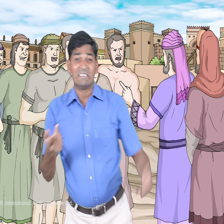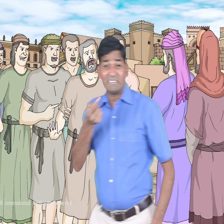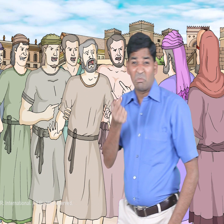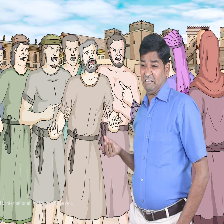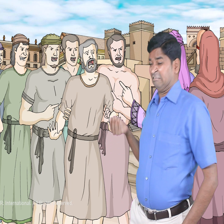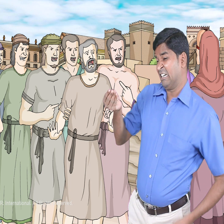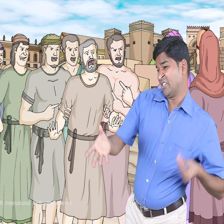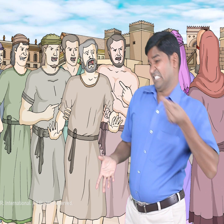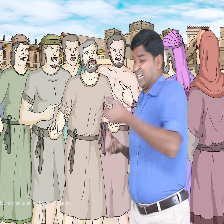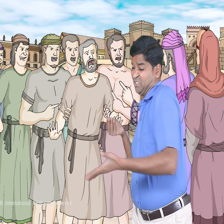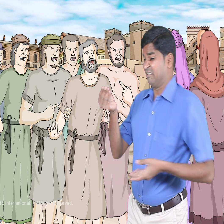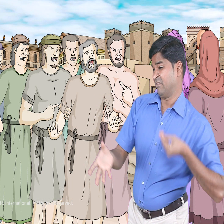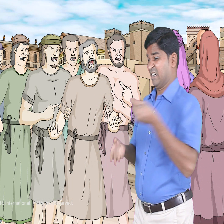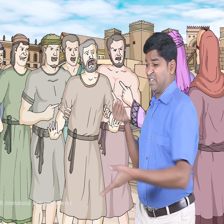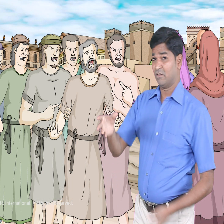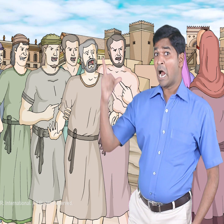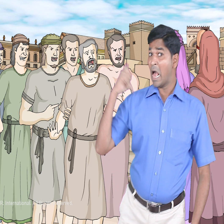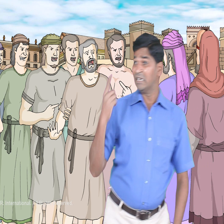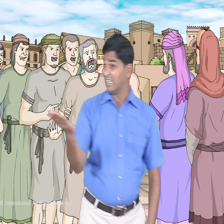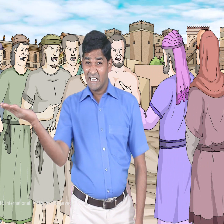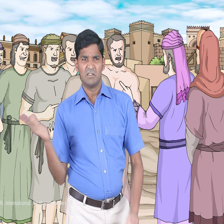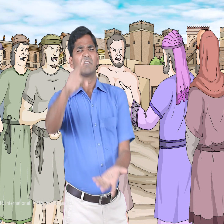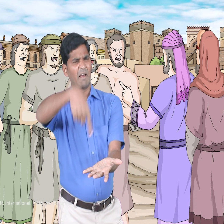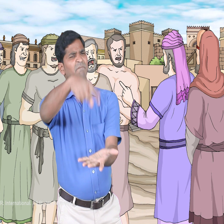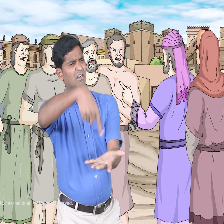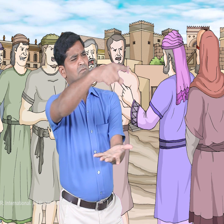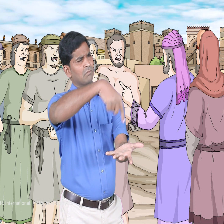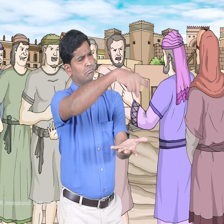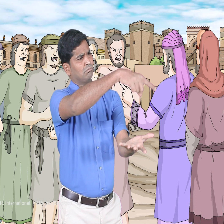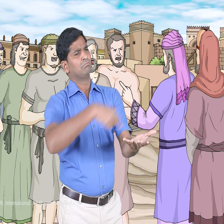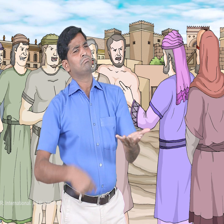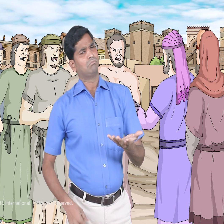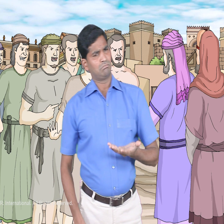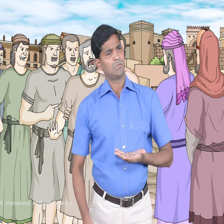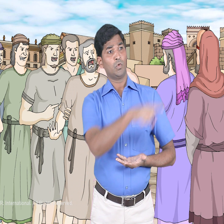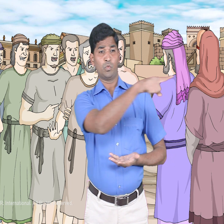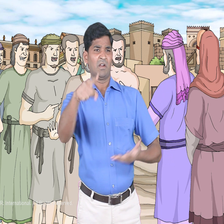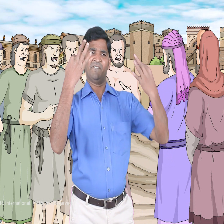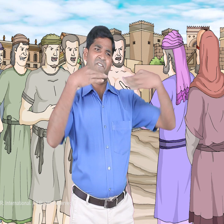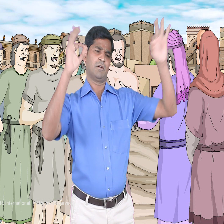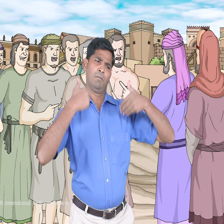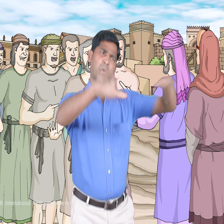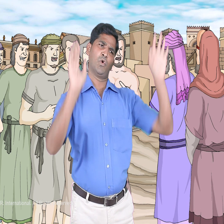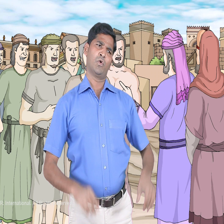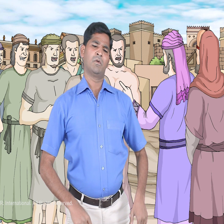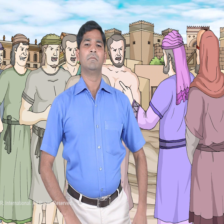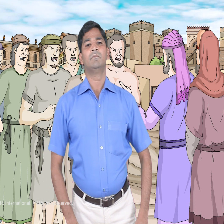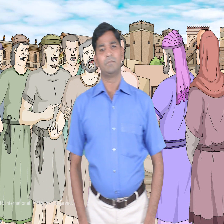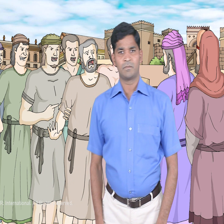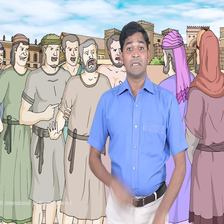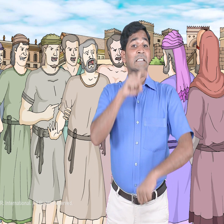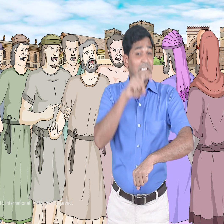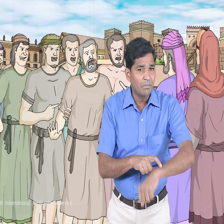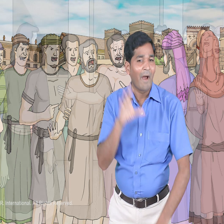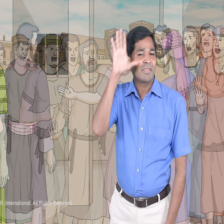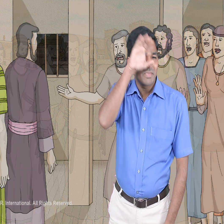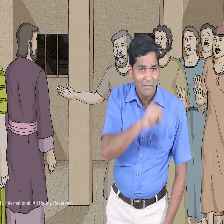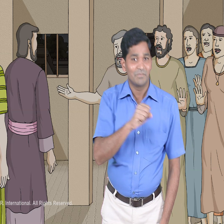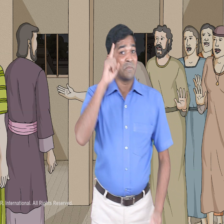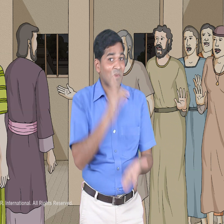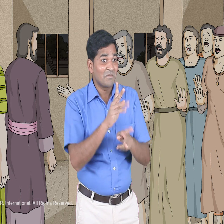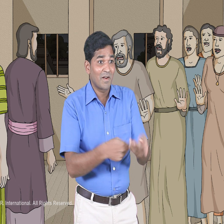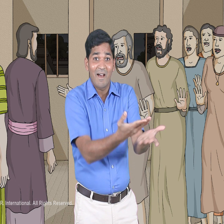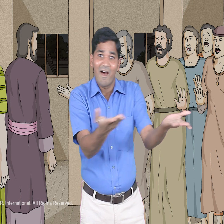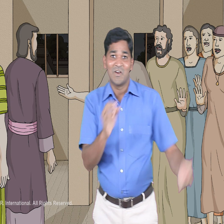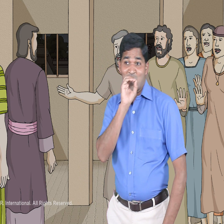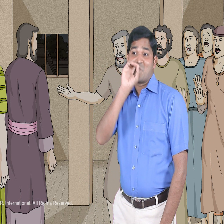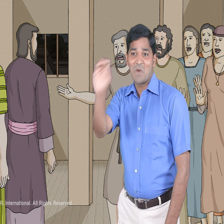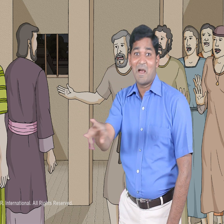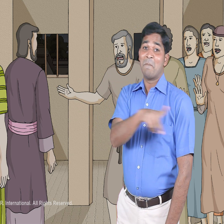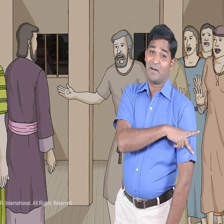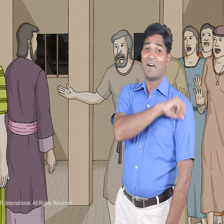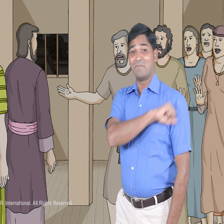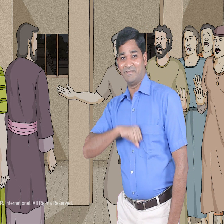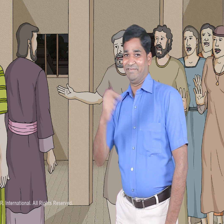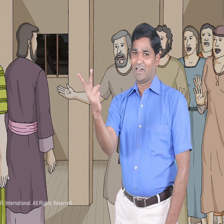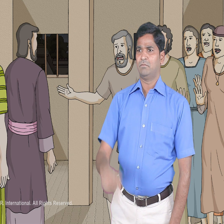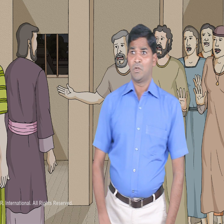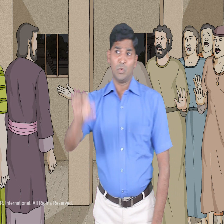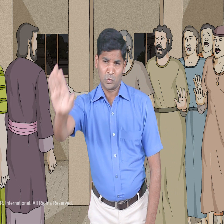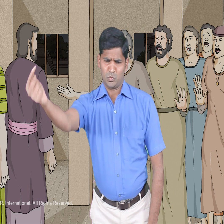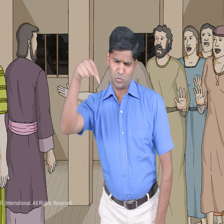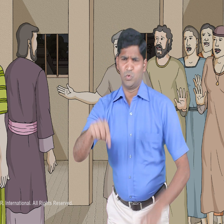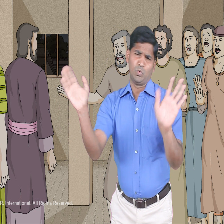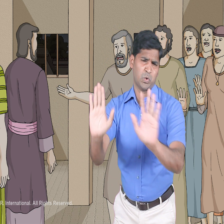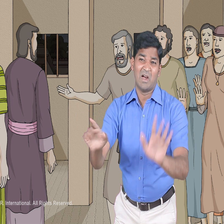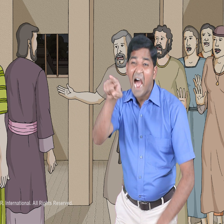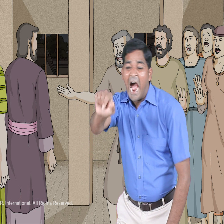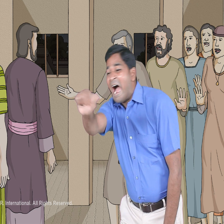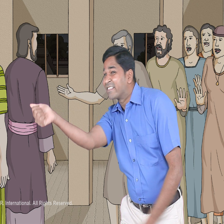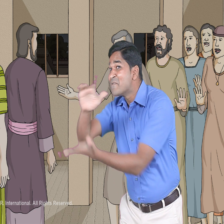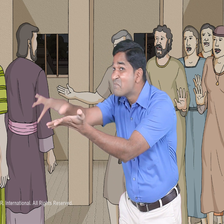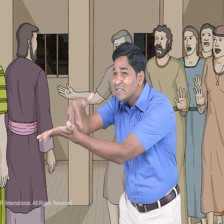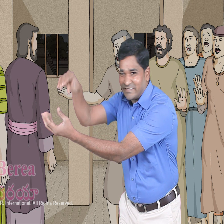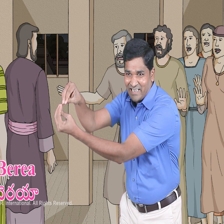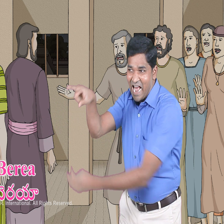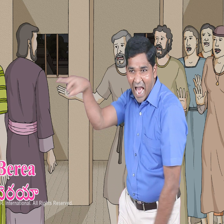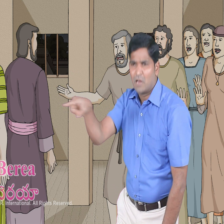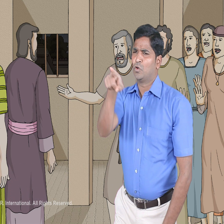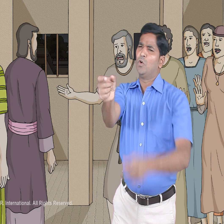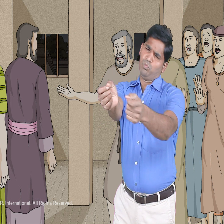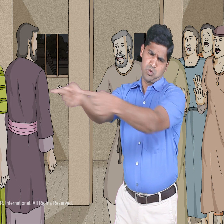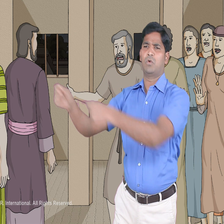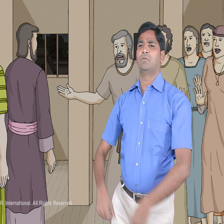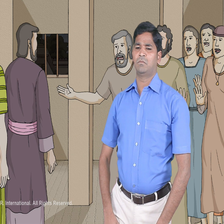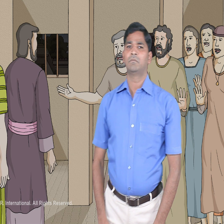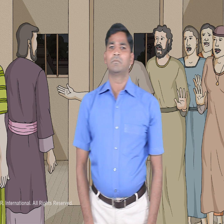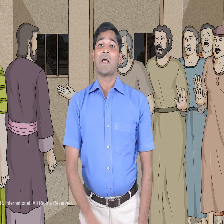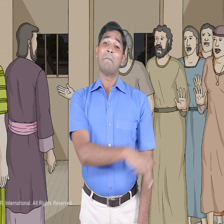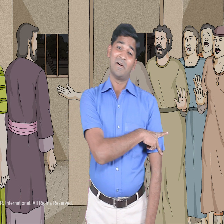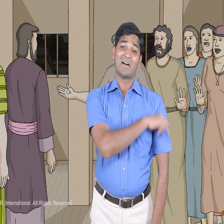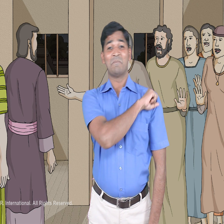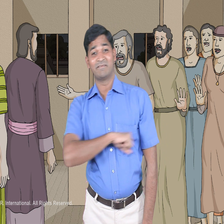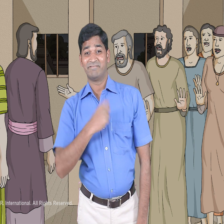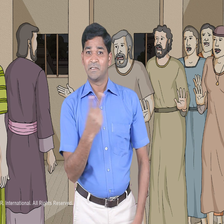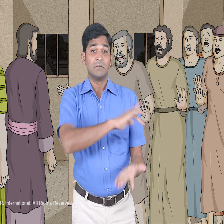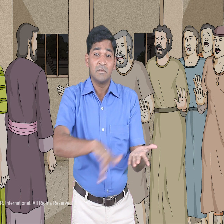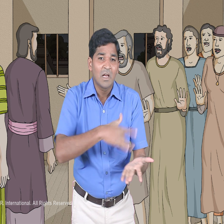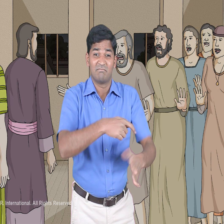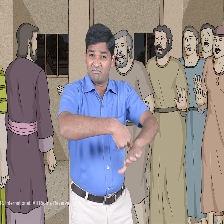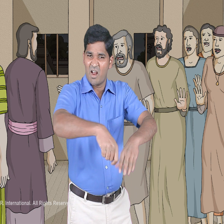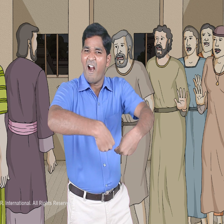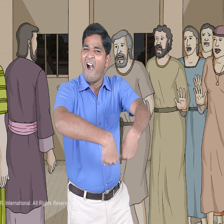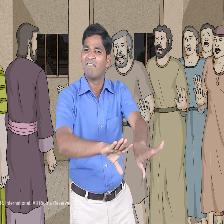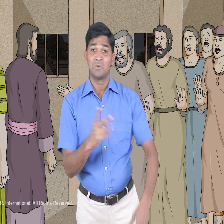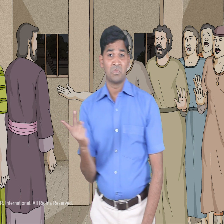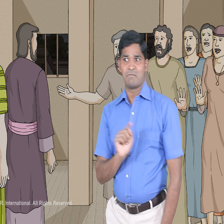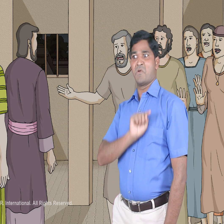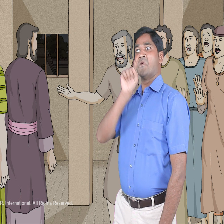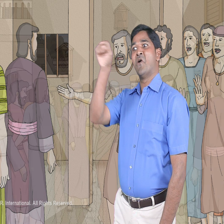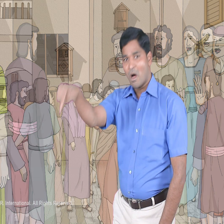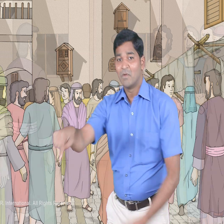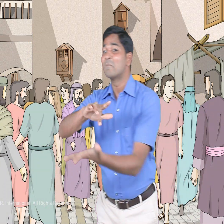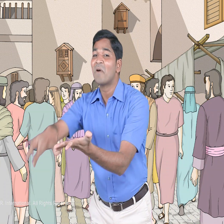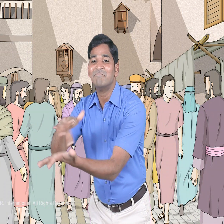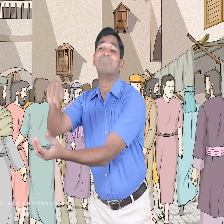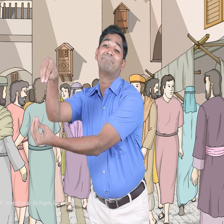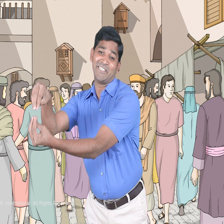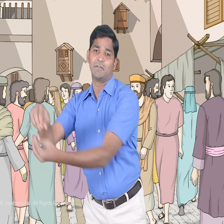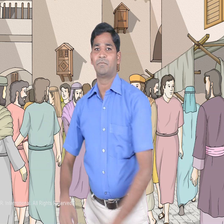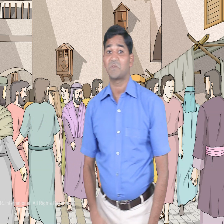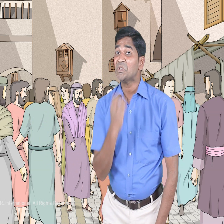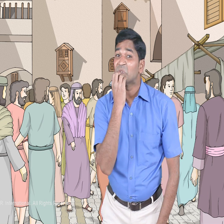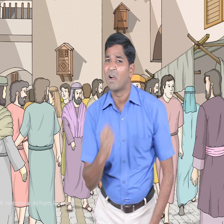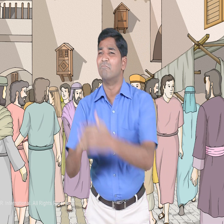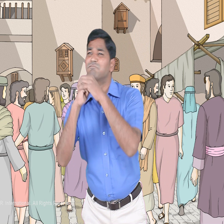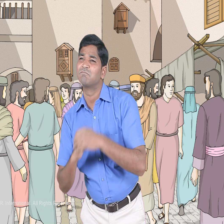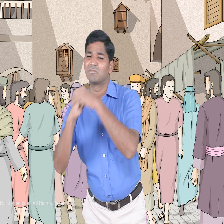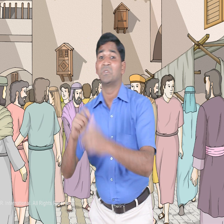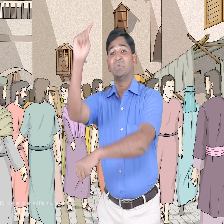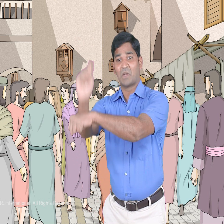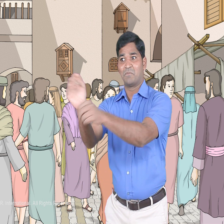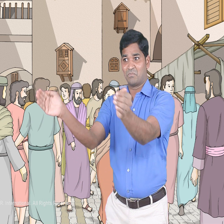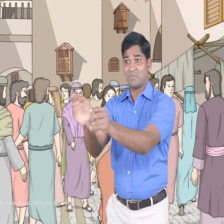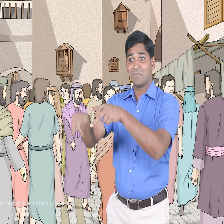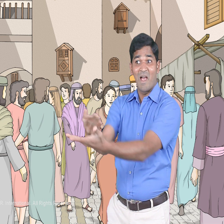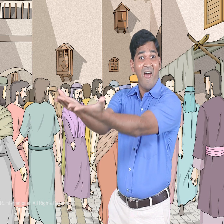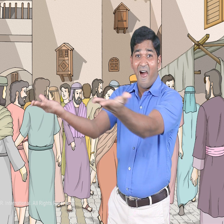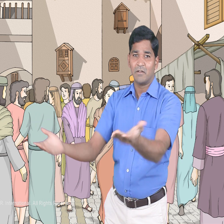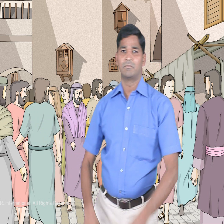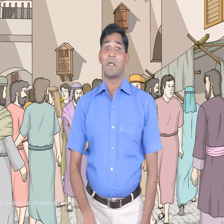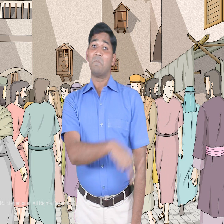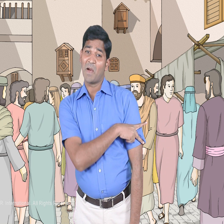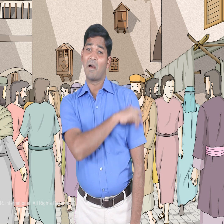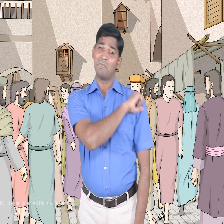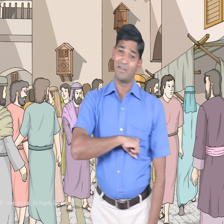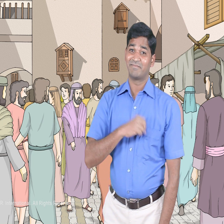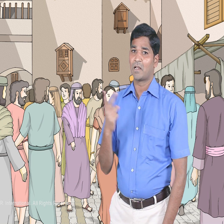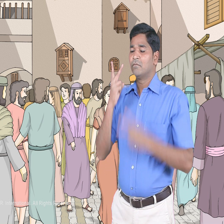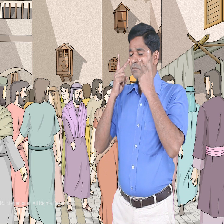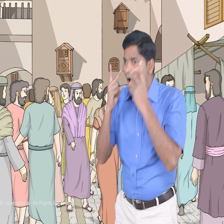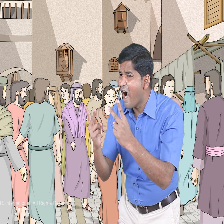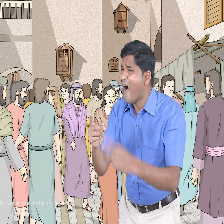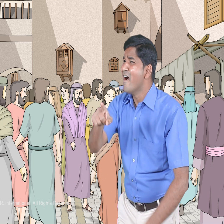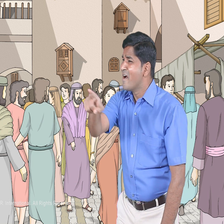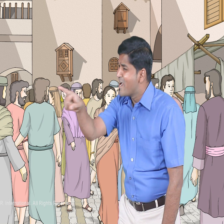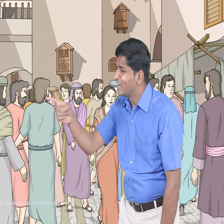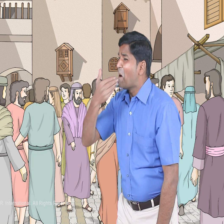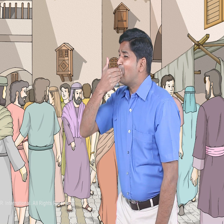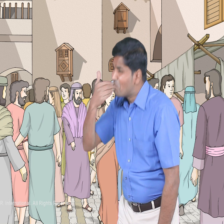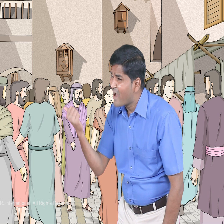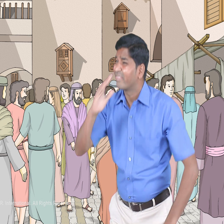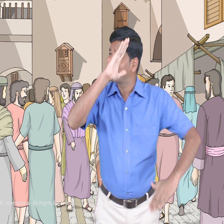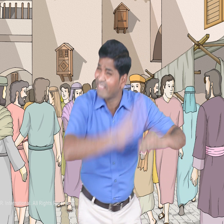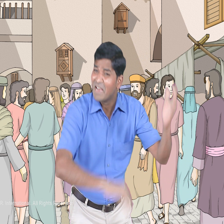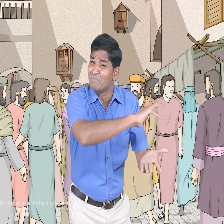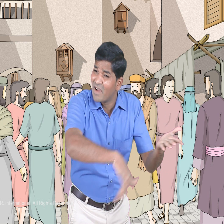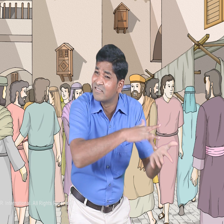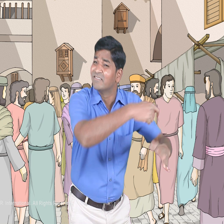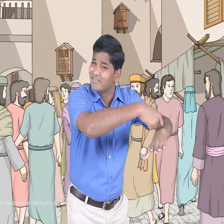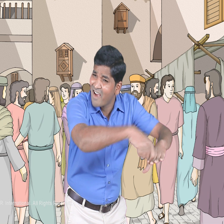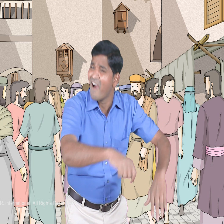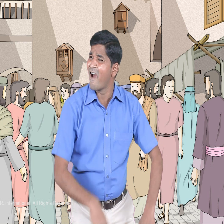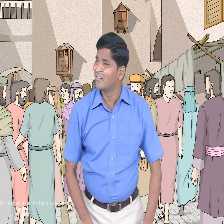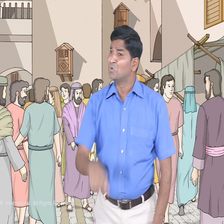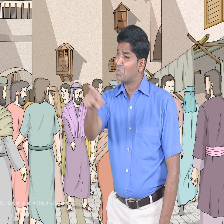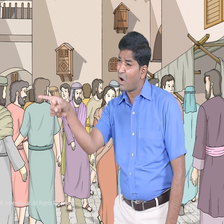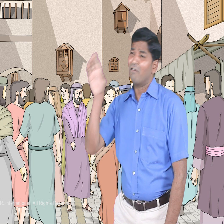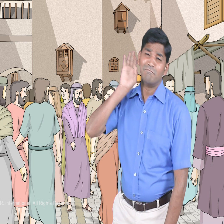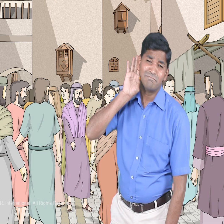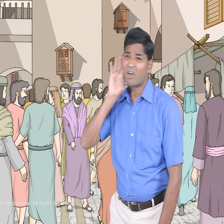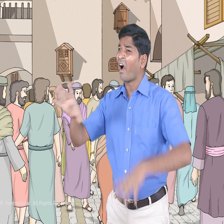And they collected bond from Jason and the others, and then released them. As soon as night had fallen, the brothers sent Paul and Silas away to Berea. On arriving there, they went into the Jewish synagogue.